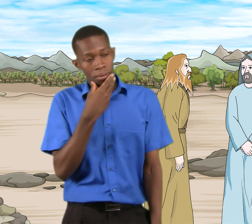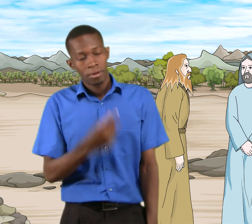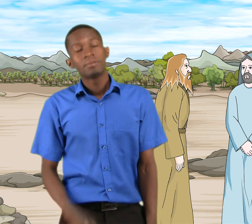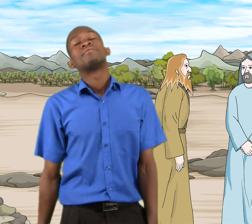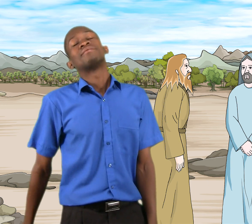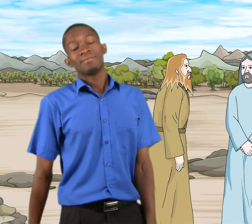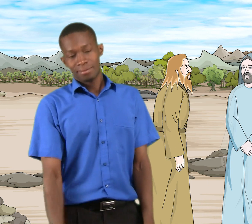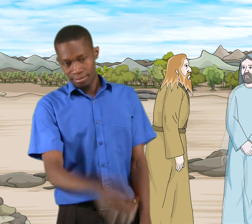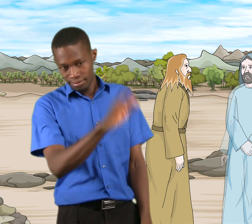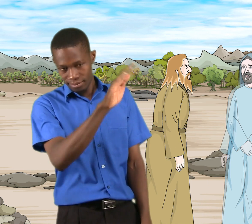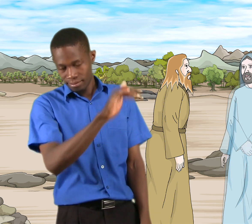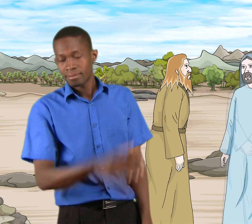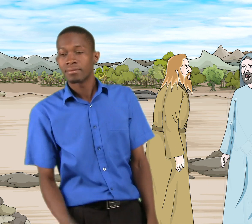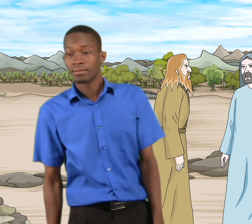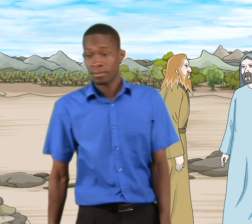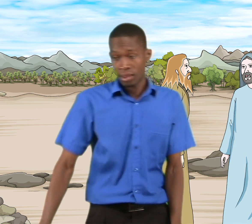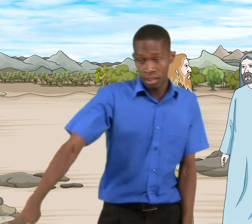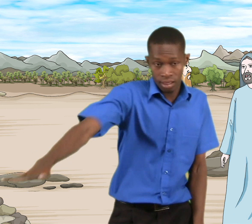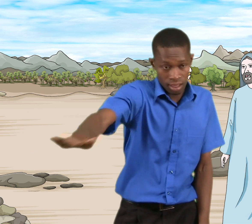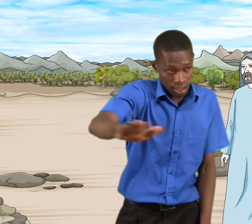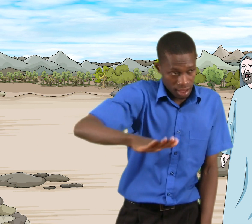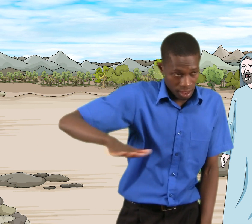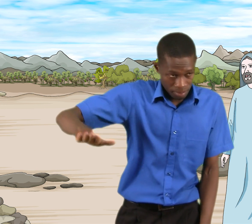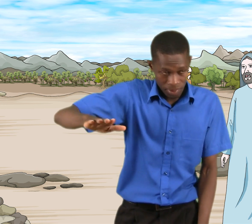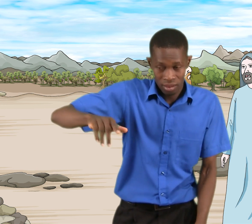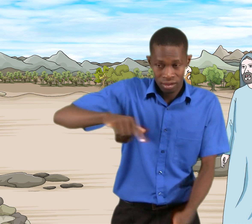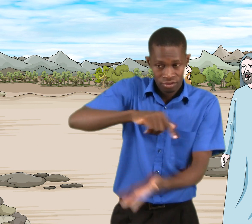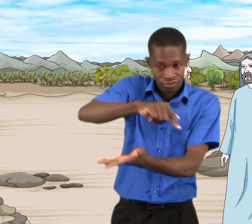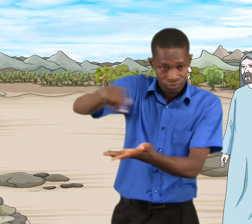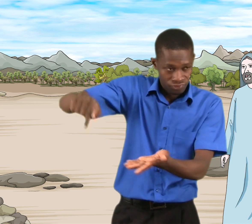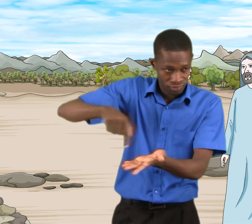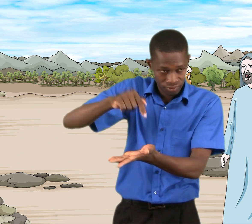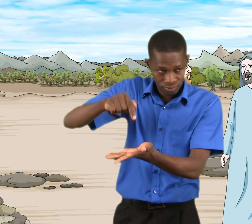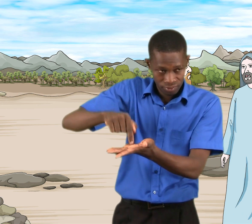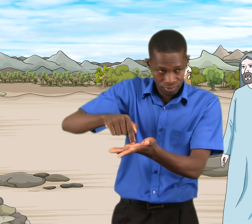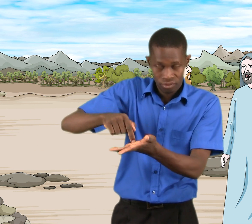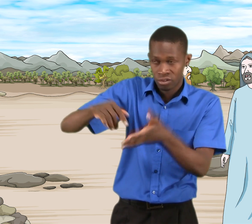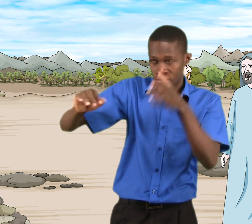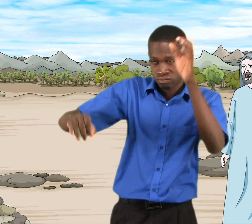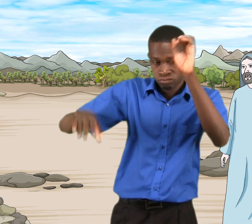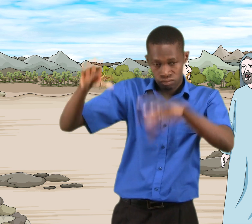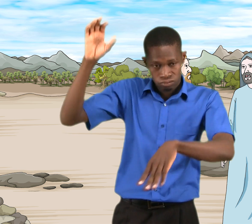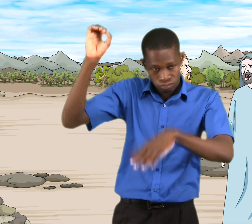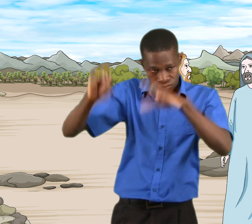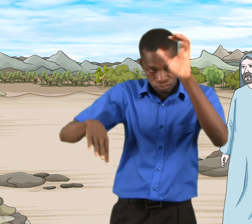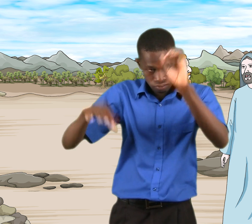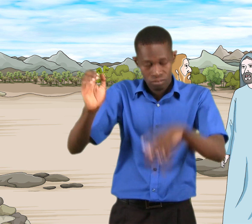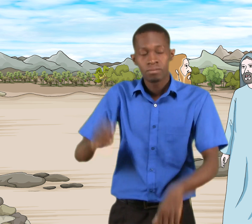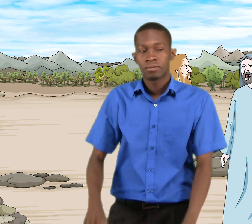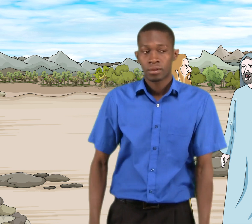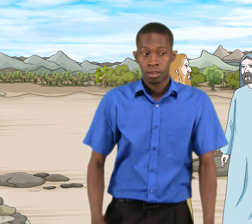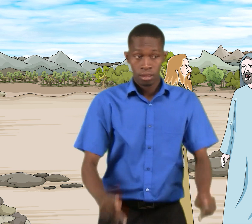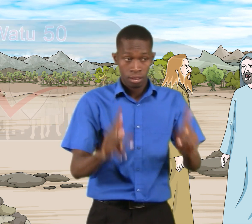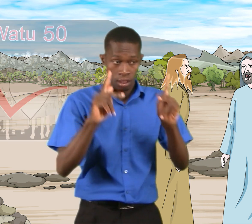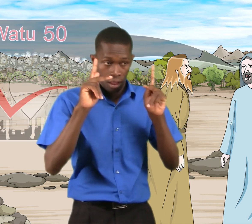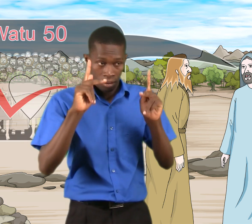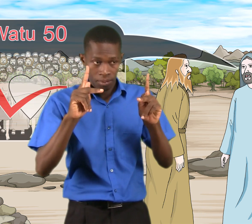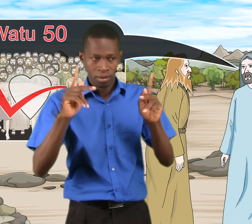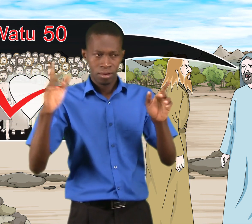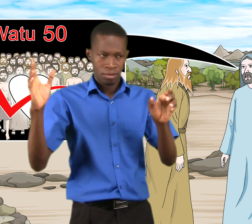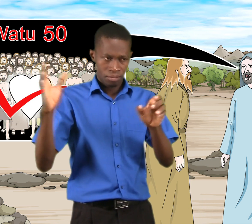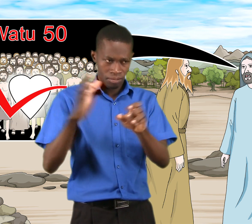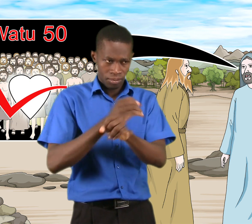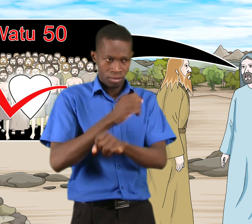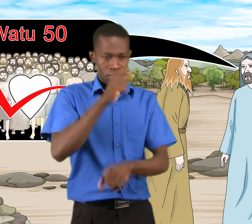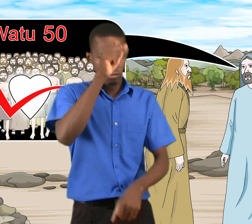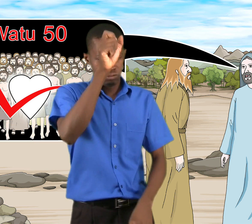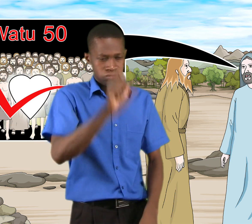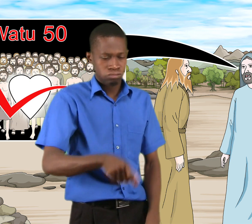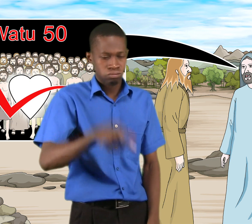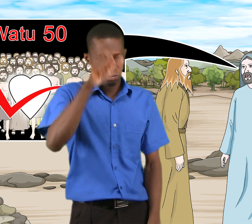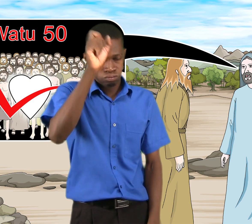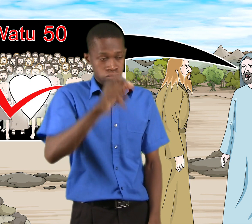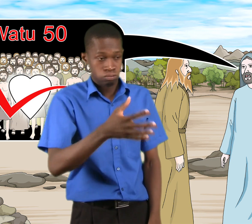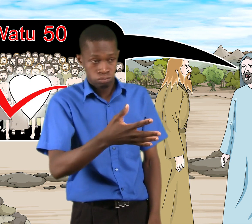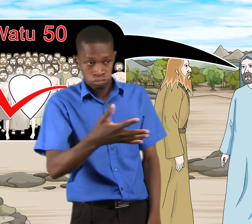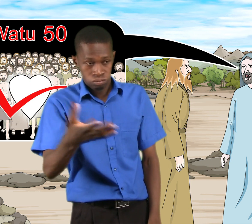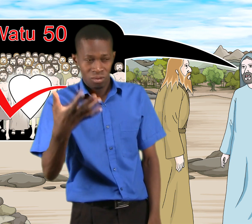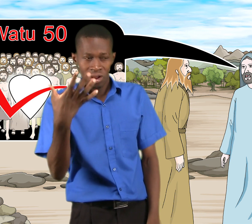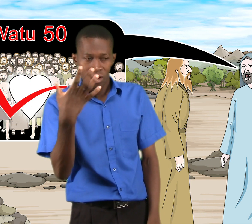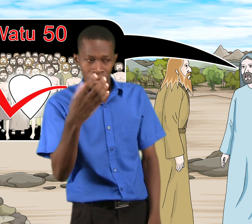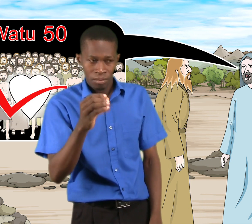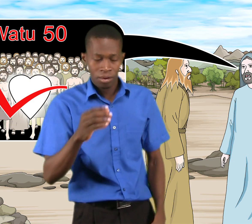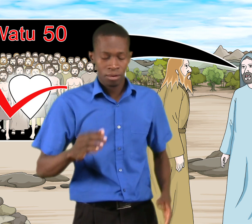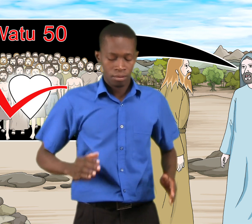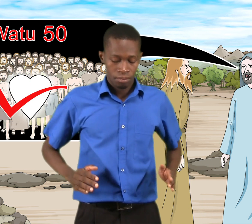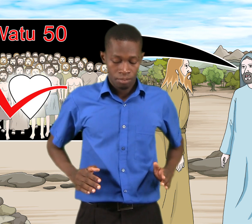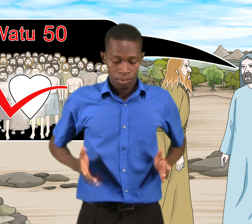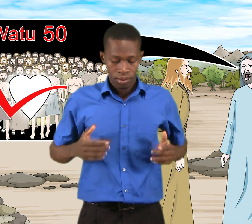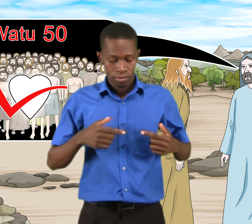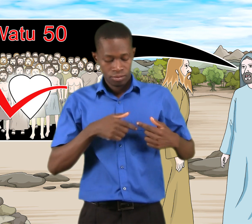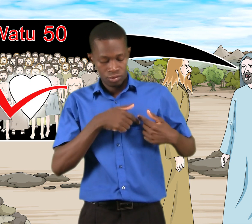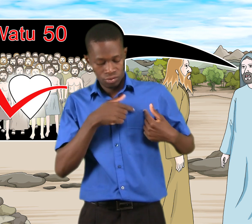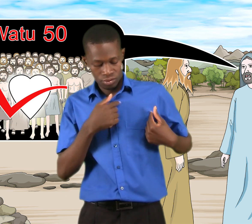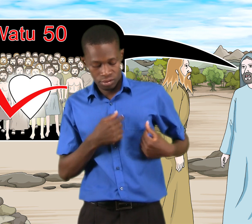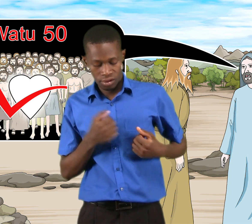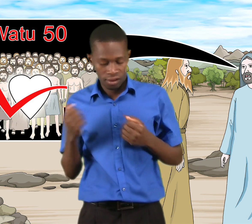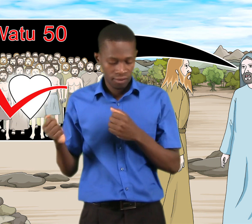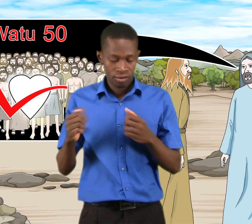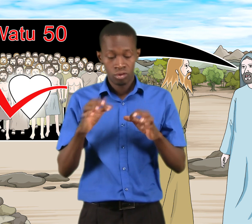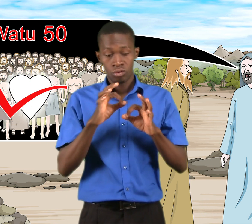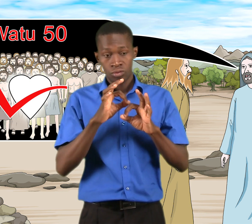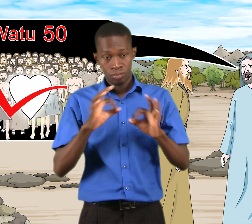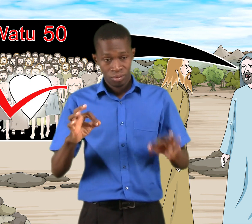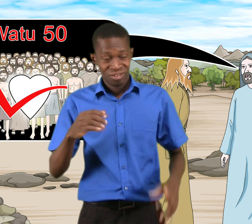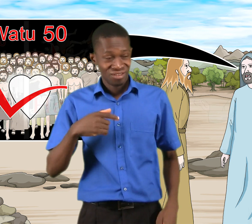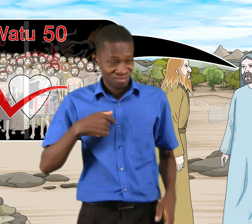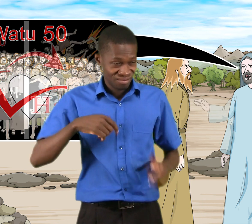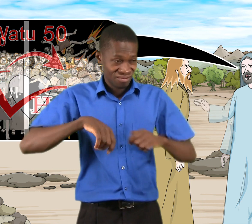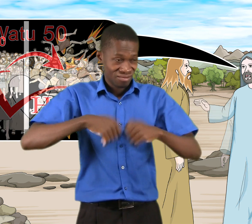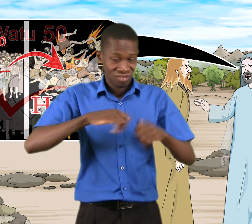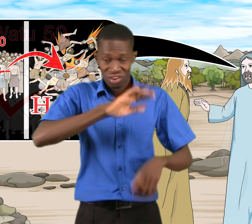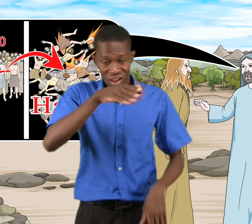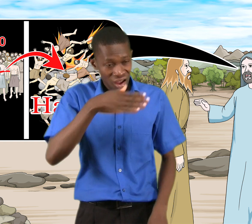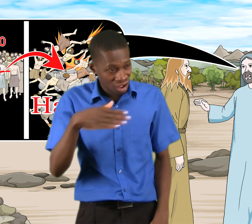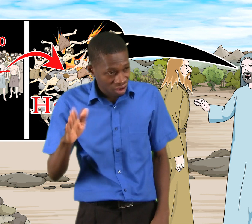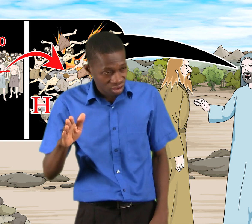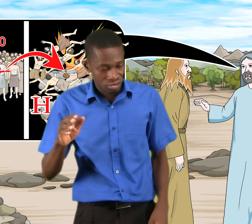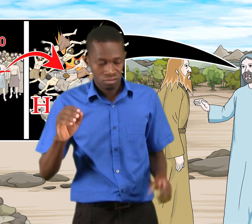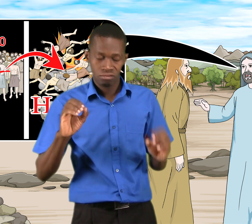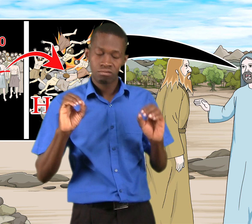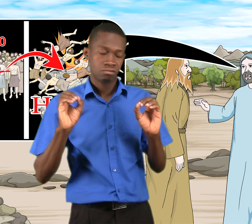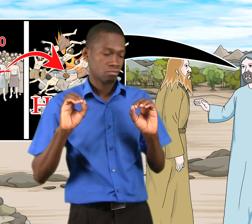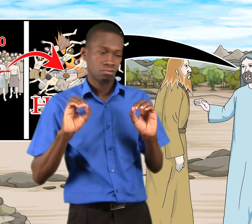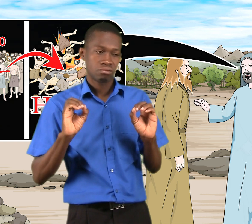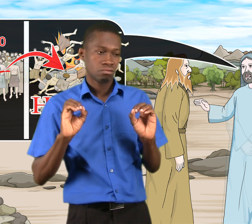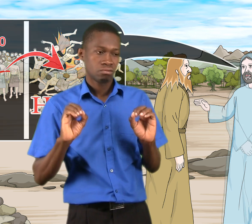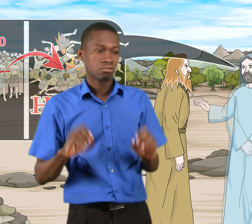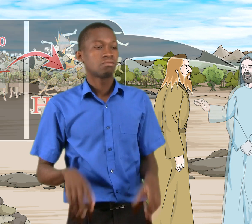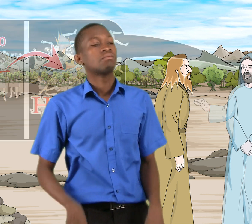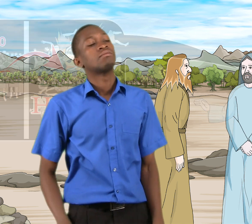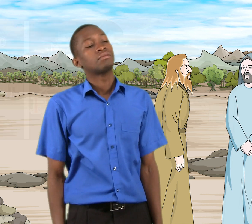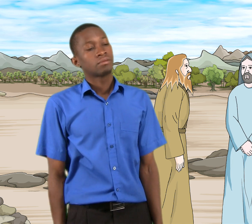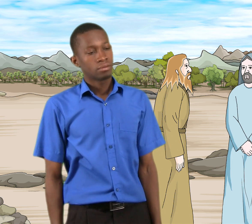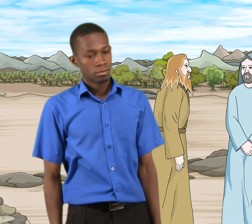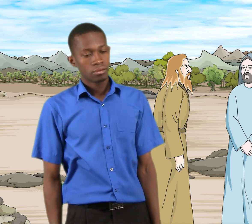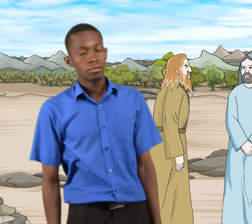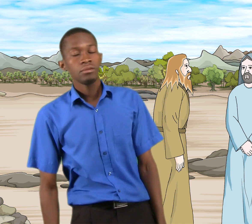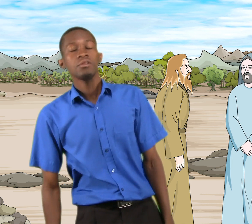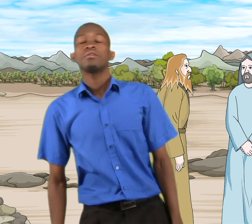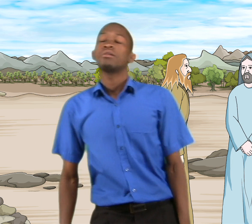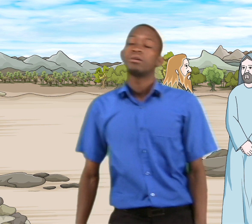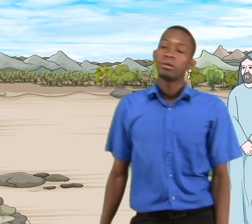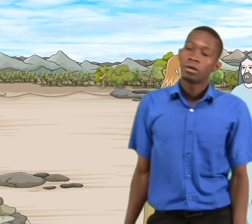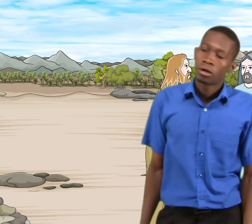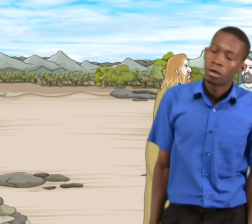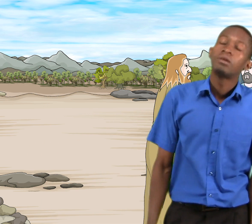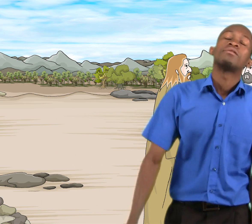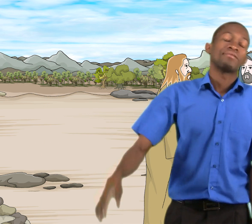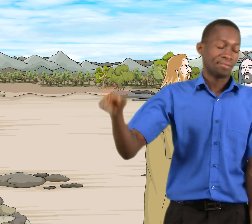So the LORD replied, “If I find fifty righteous ones within the city of Sodom, on their account I will spare the whole place.”